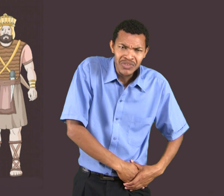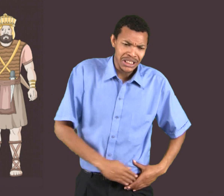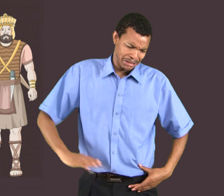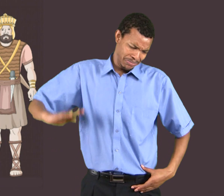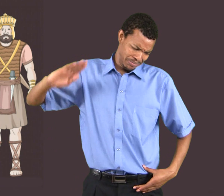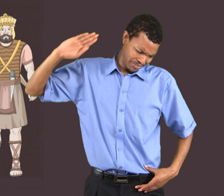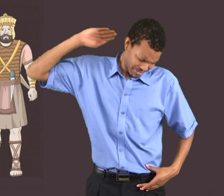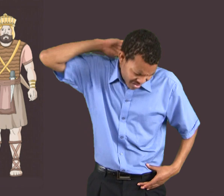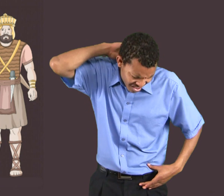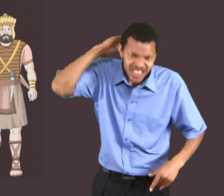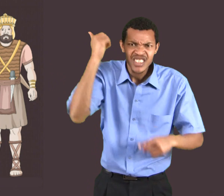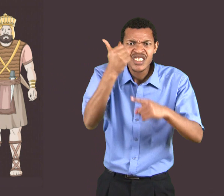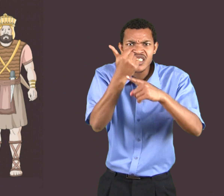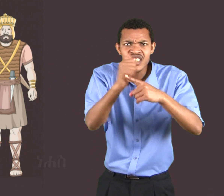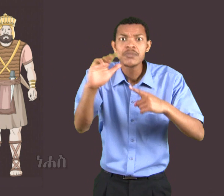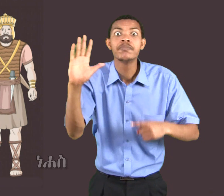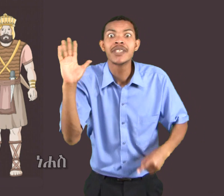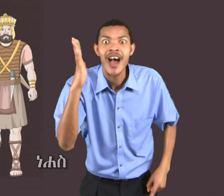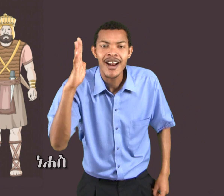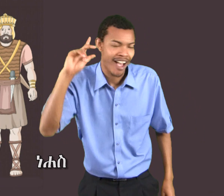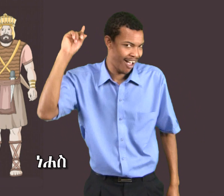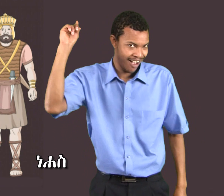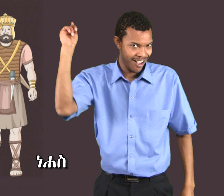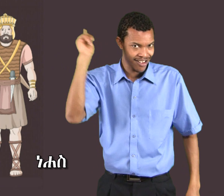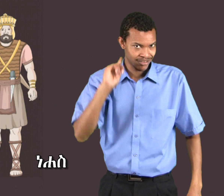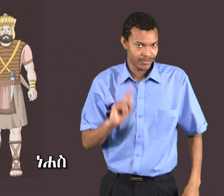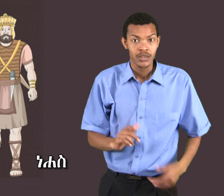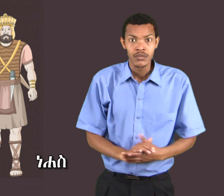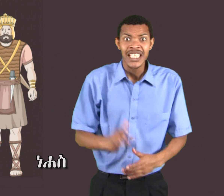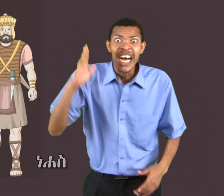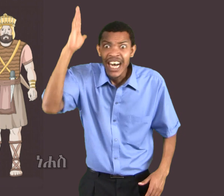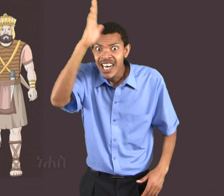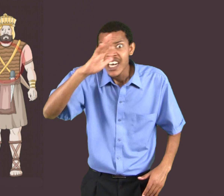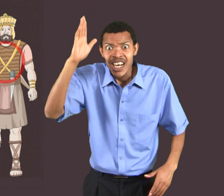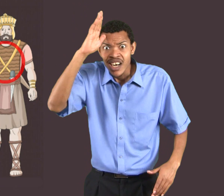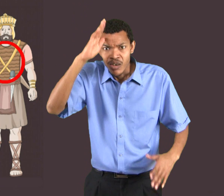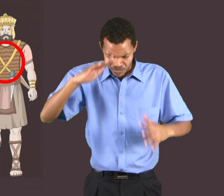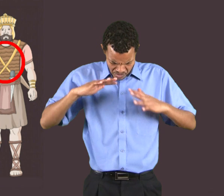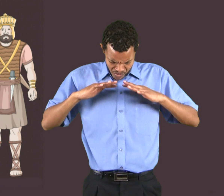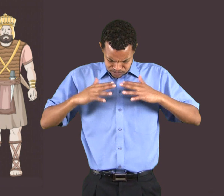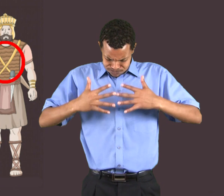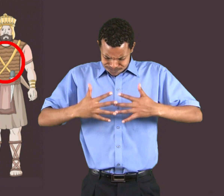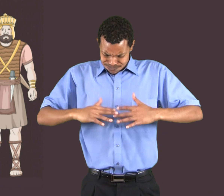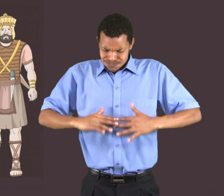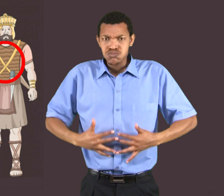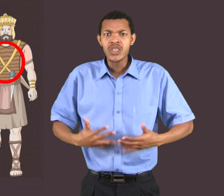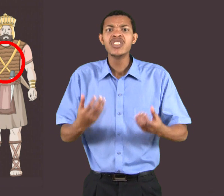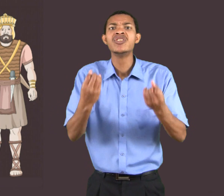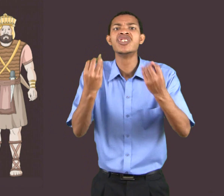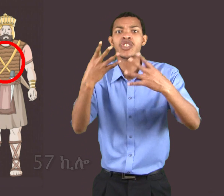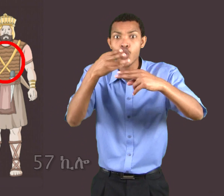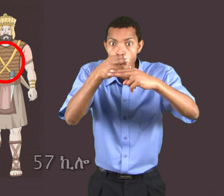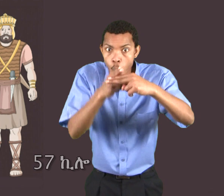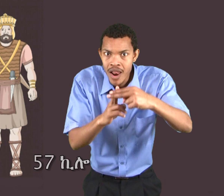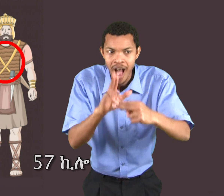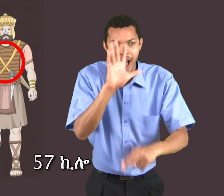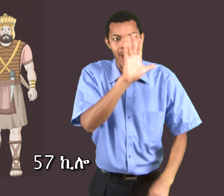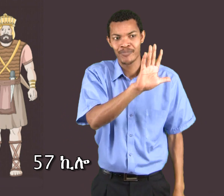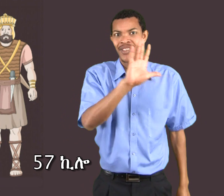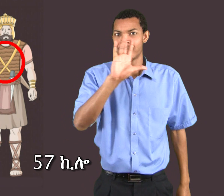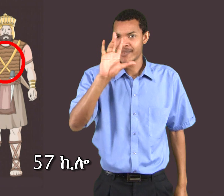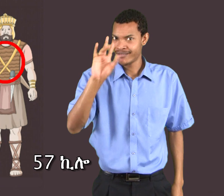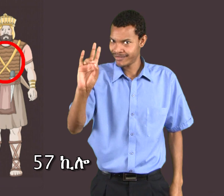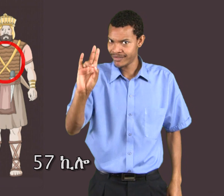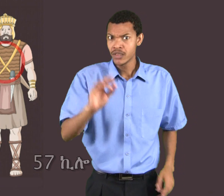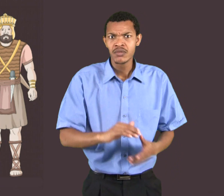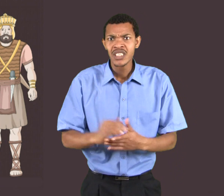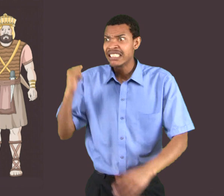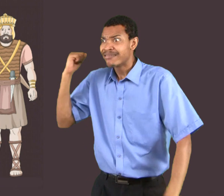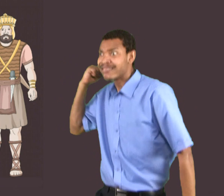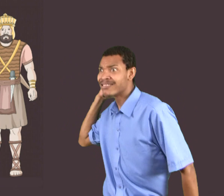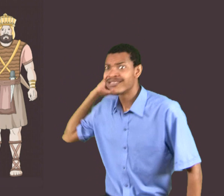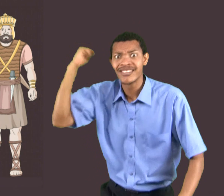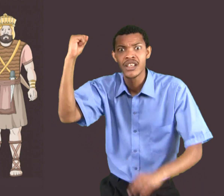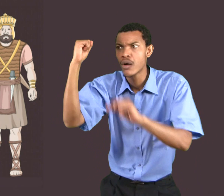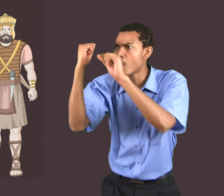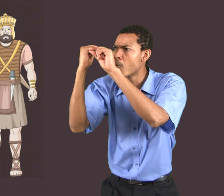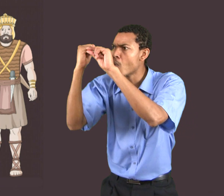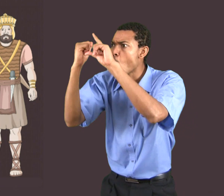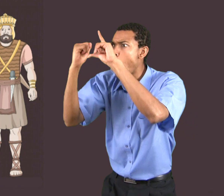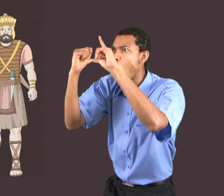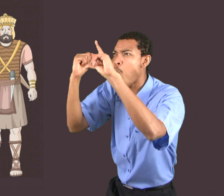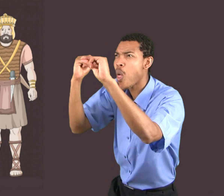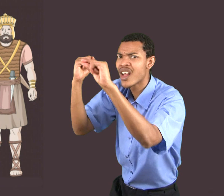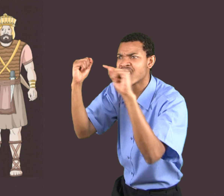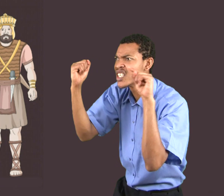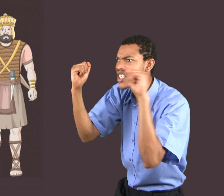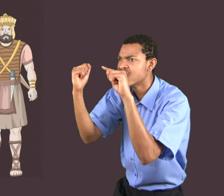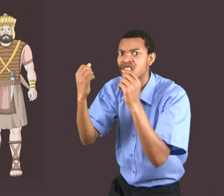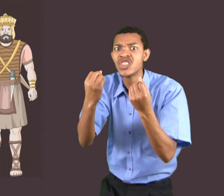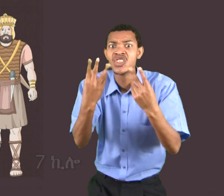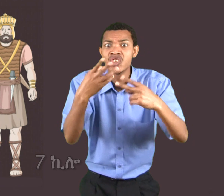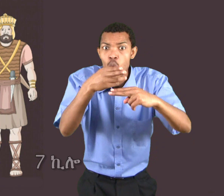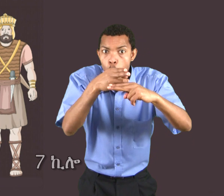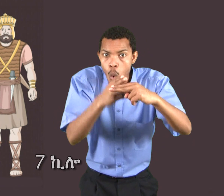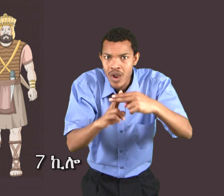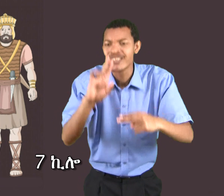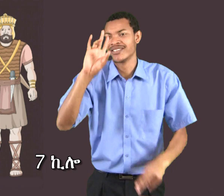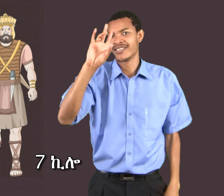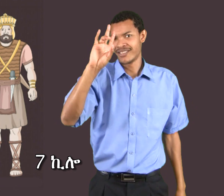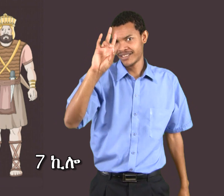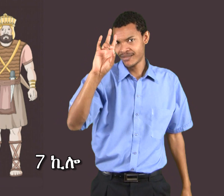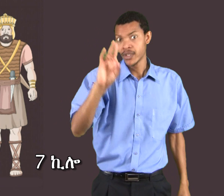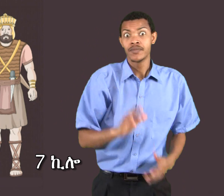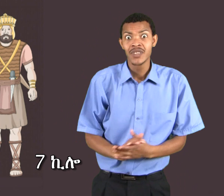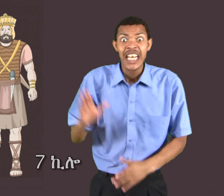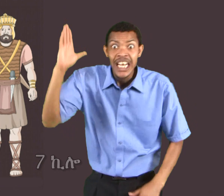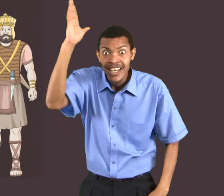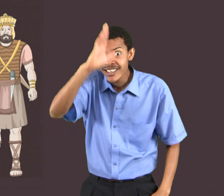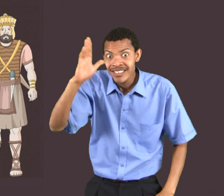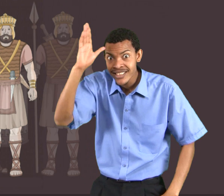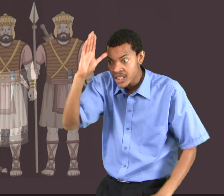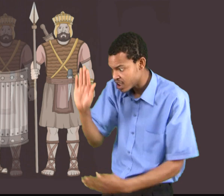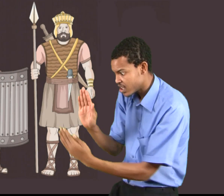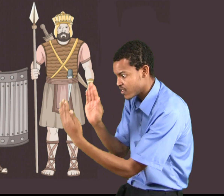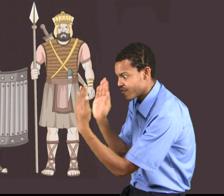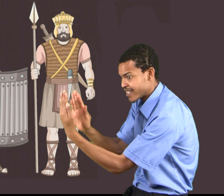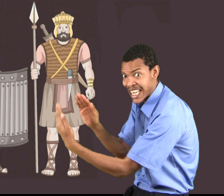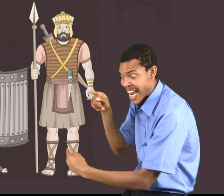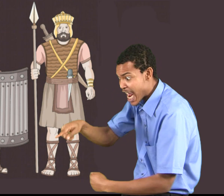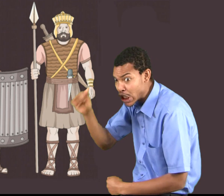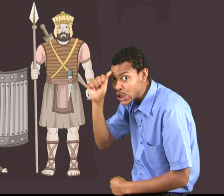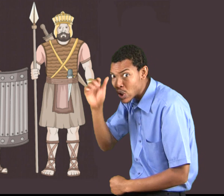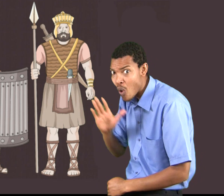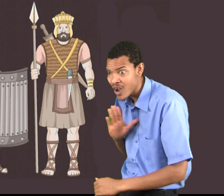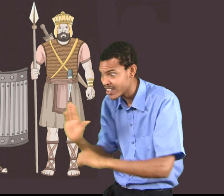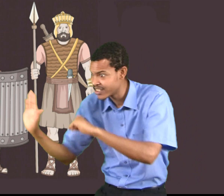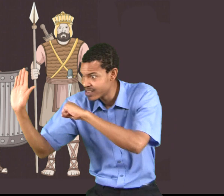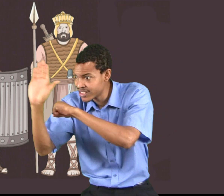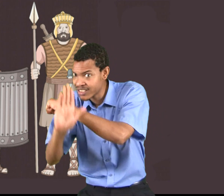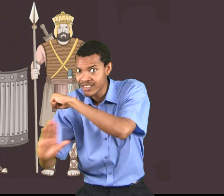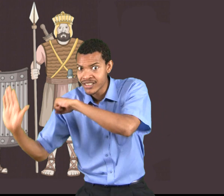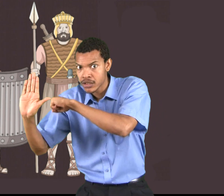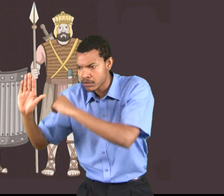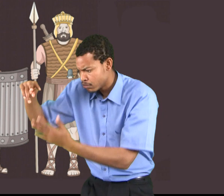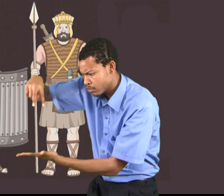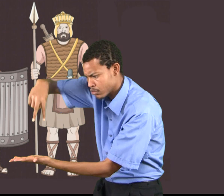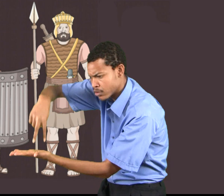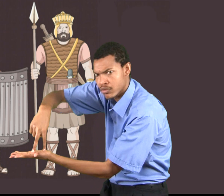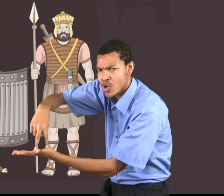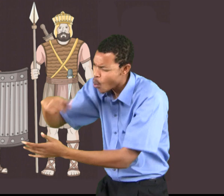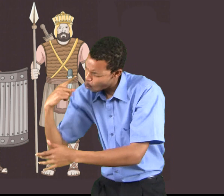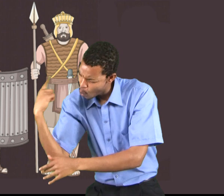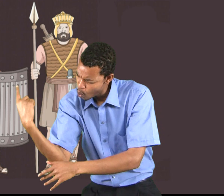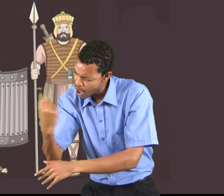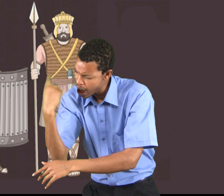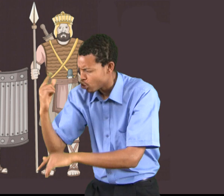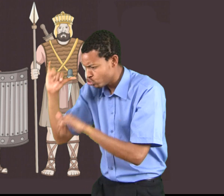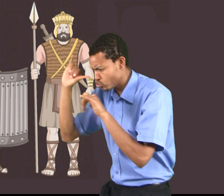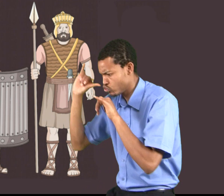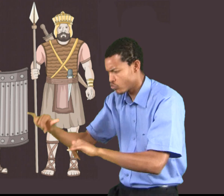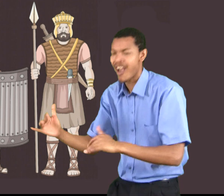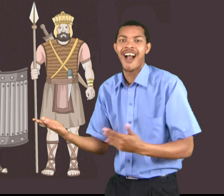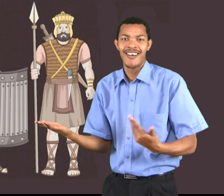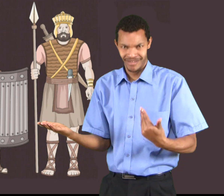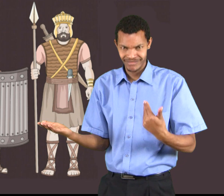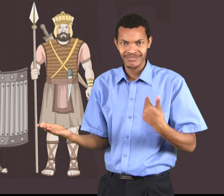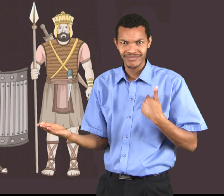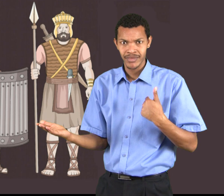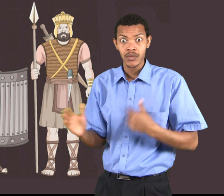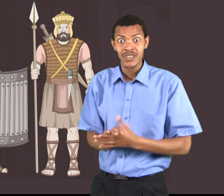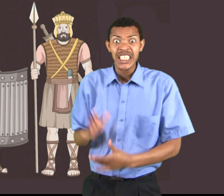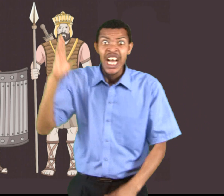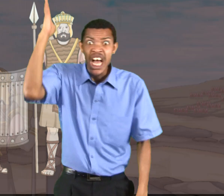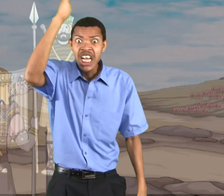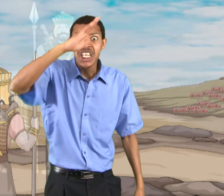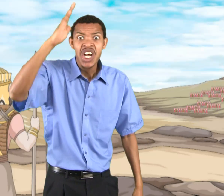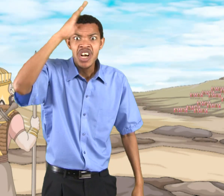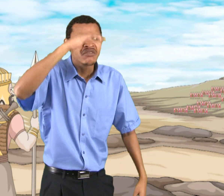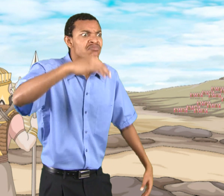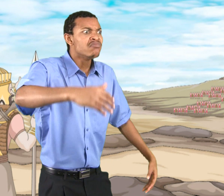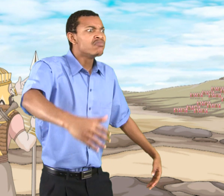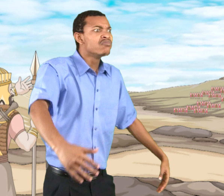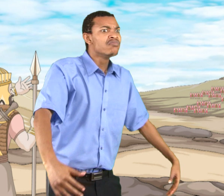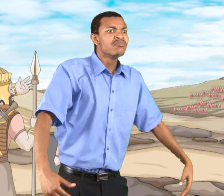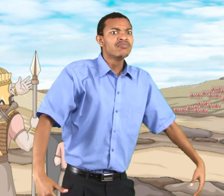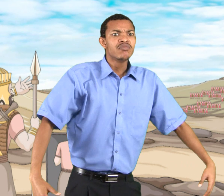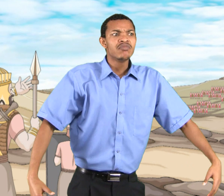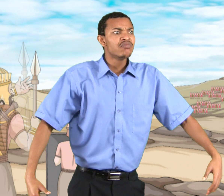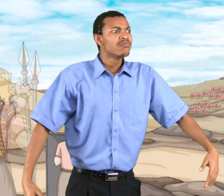He wore a bronze coat of mail weighing five thousand shekels, and he had armor of bronze on his legs and a javelin of bronze slung between his shoulders. The shaft of his spear was like a weaver’s beam, and its iron point weighed six hundred shekels. In addition, his shield bearer went before him.